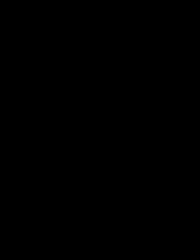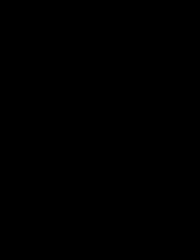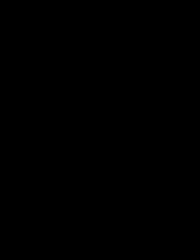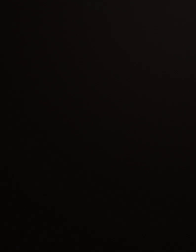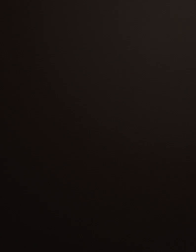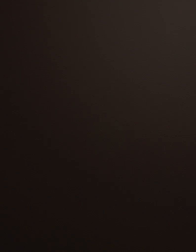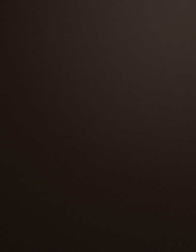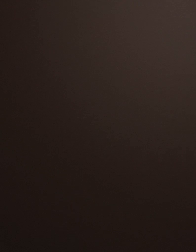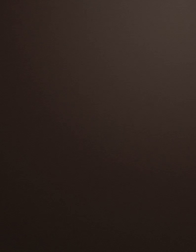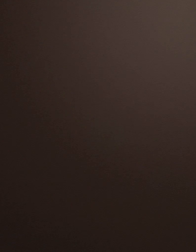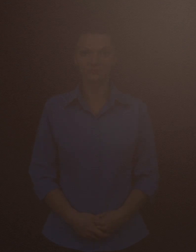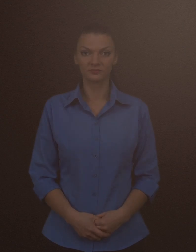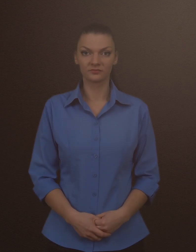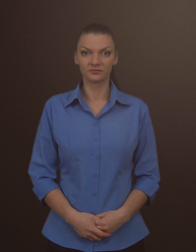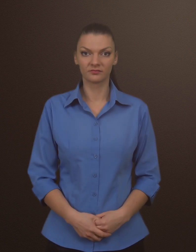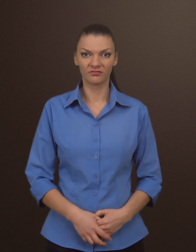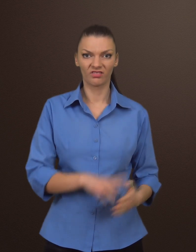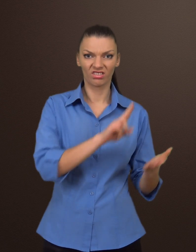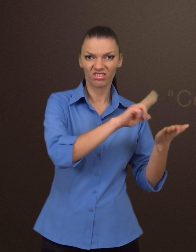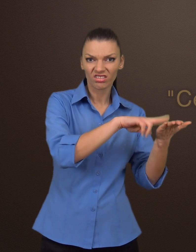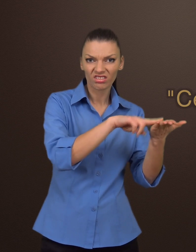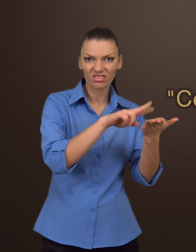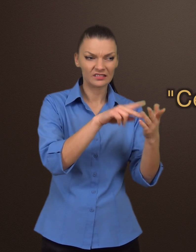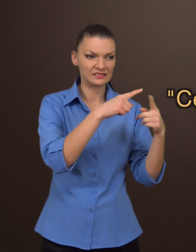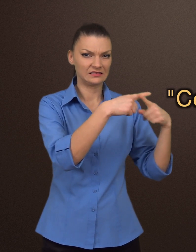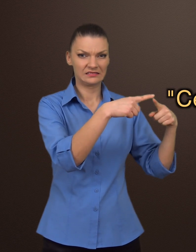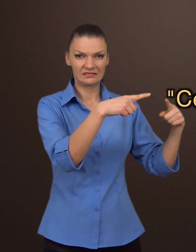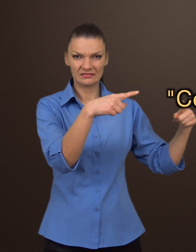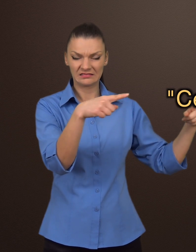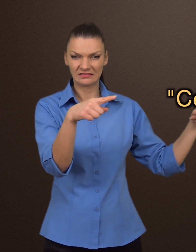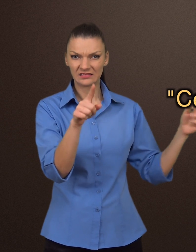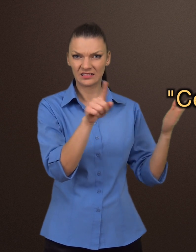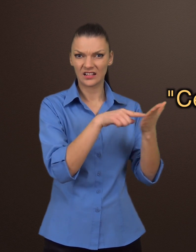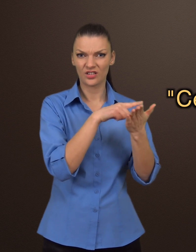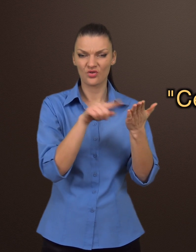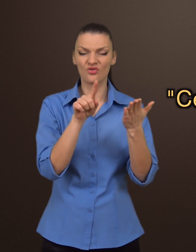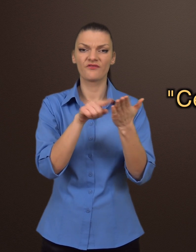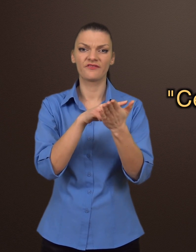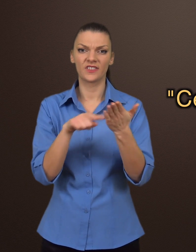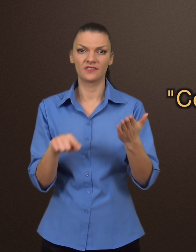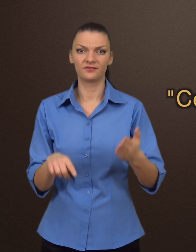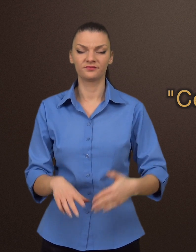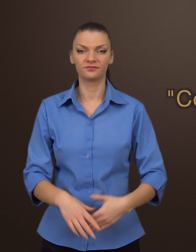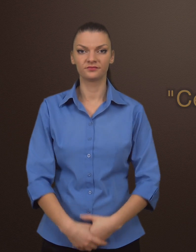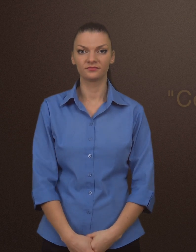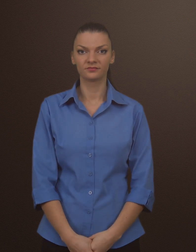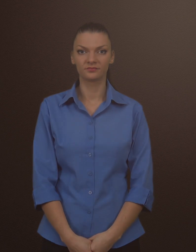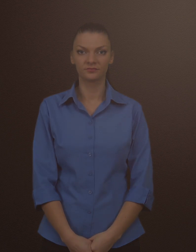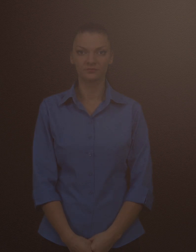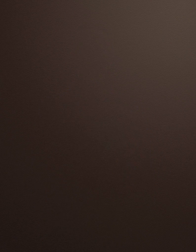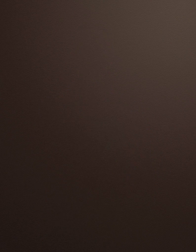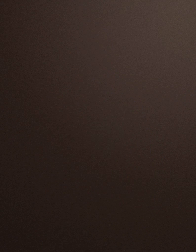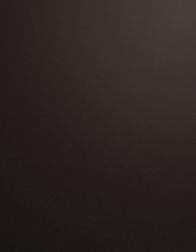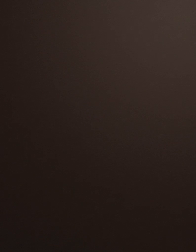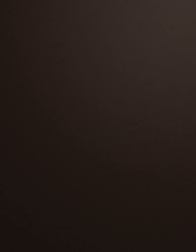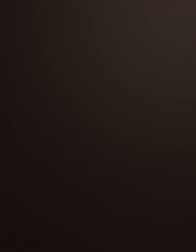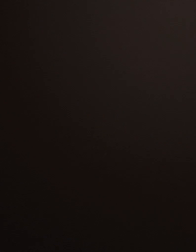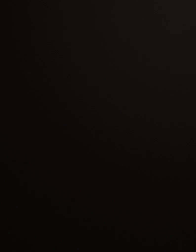Avoid sexual sins